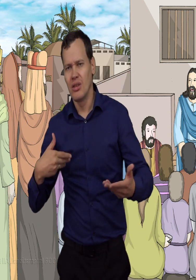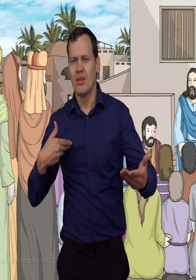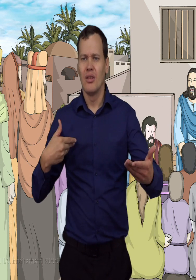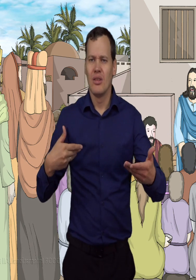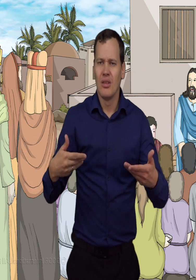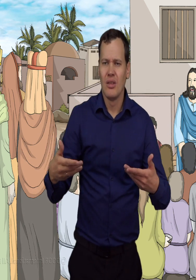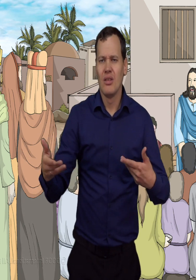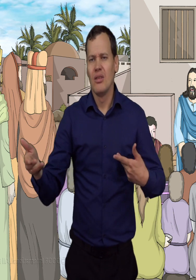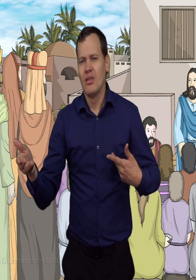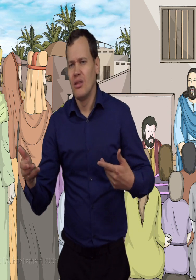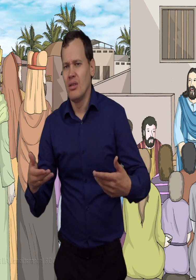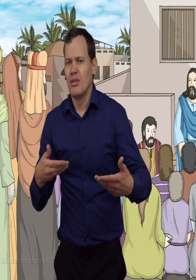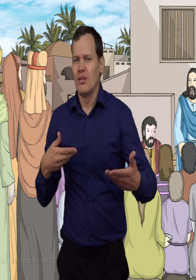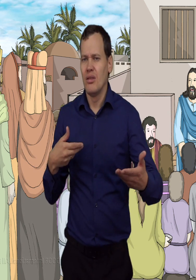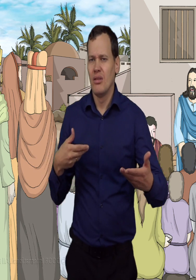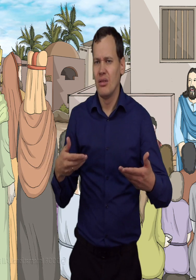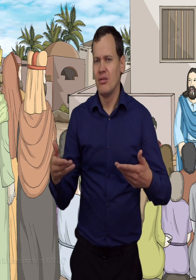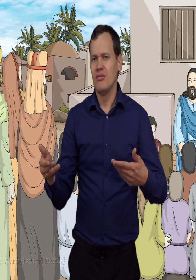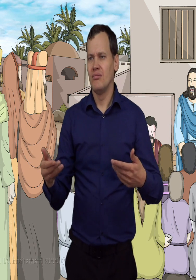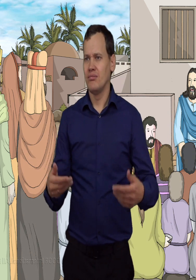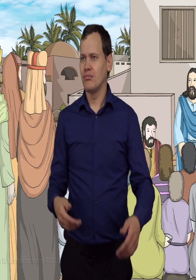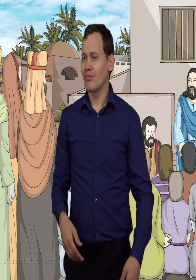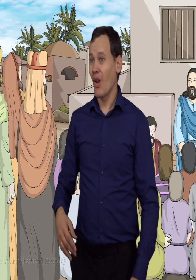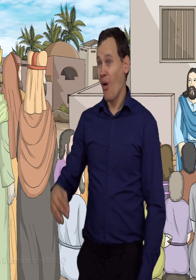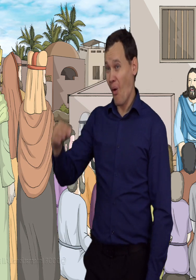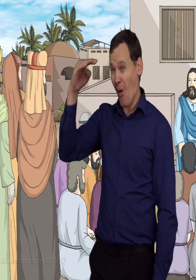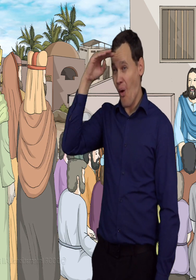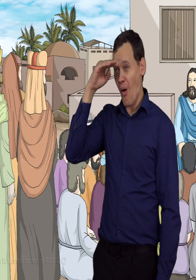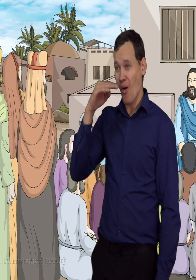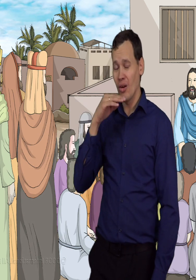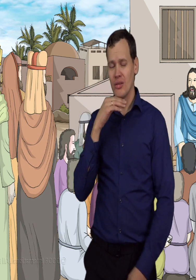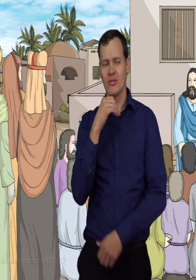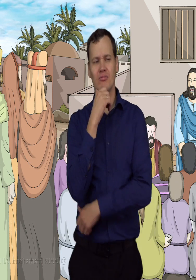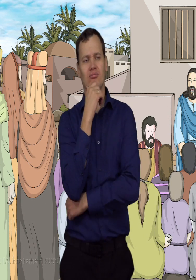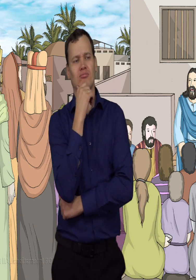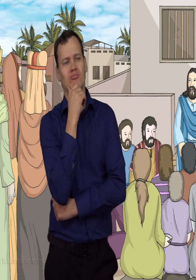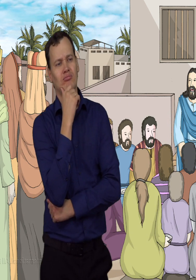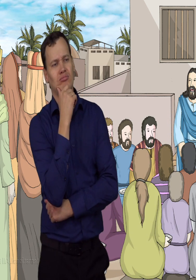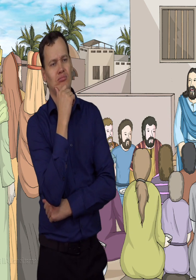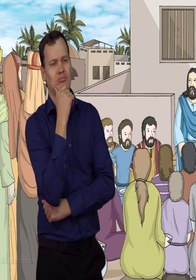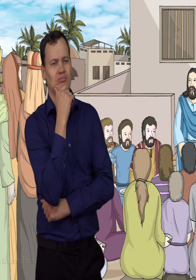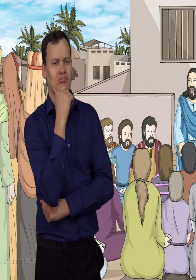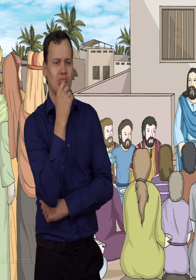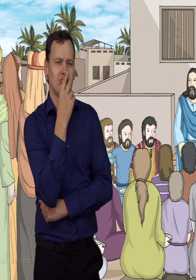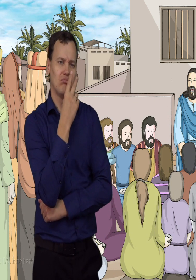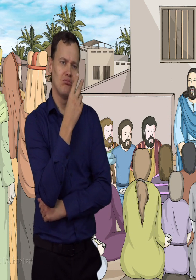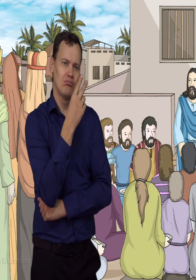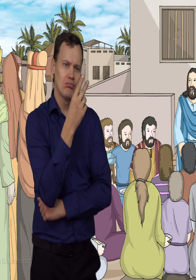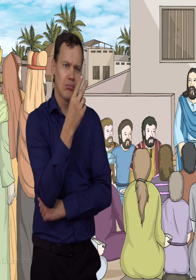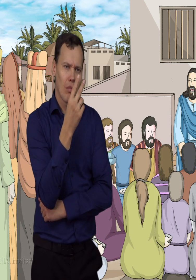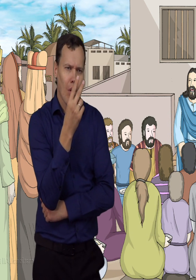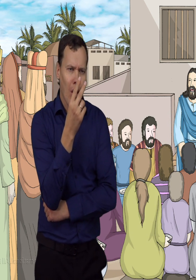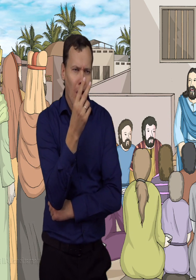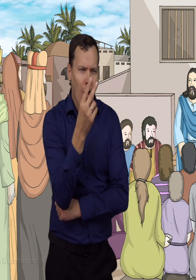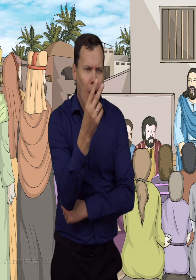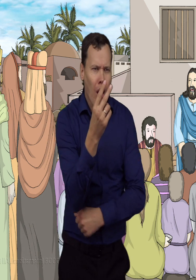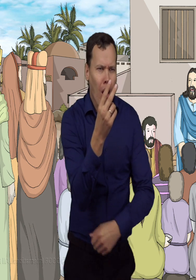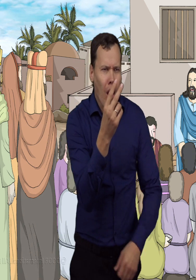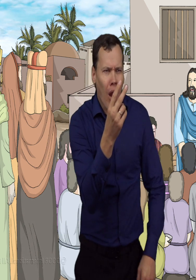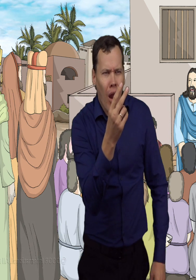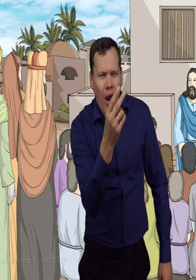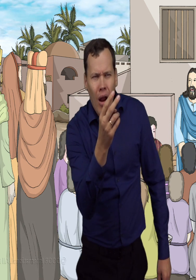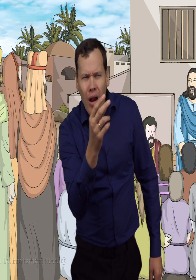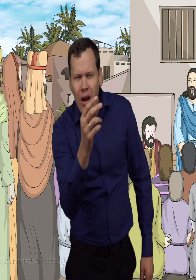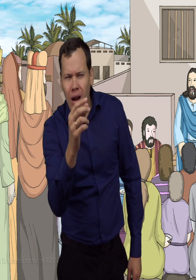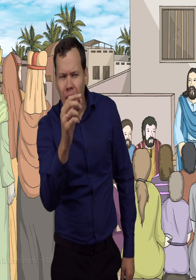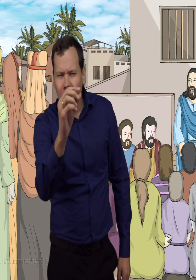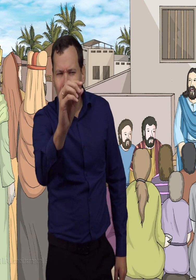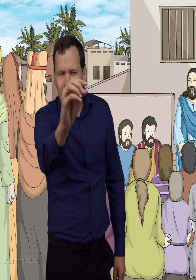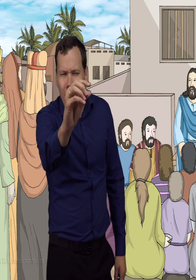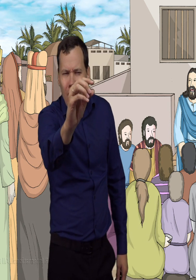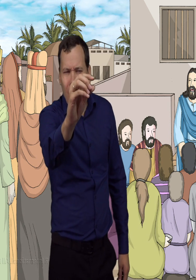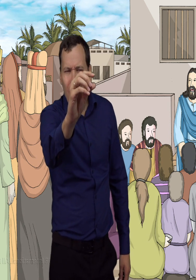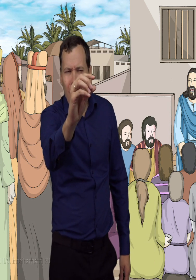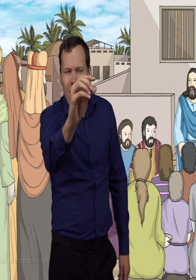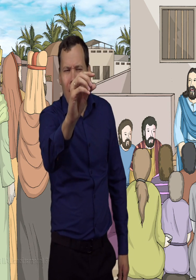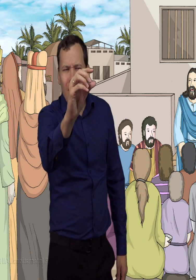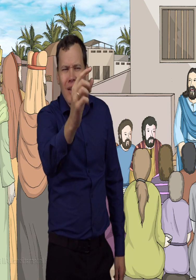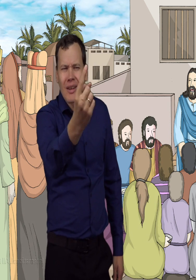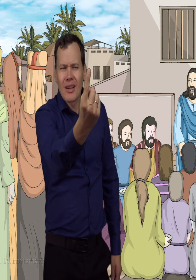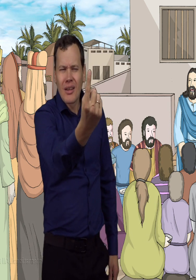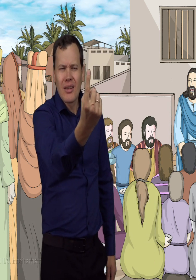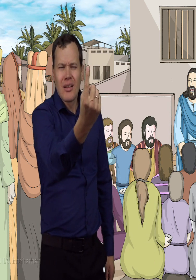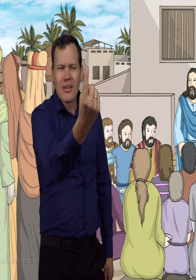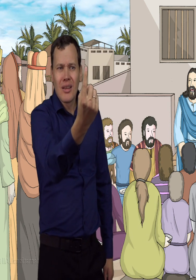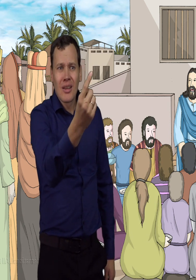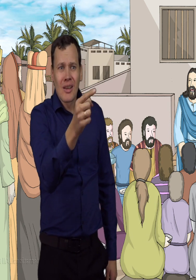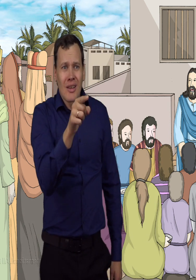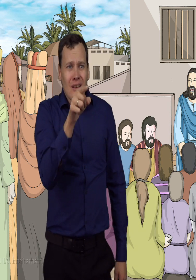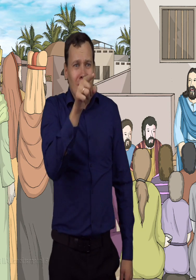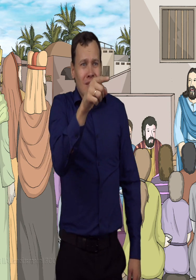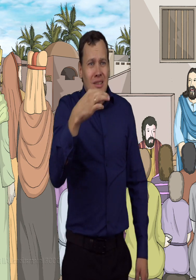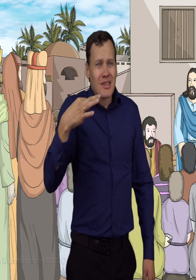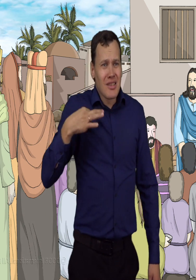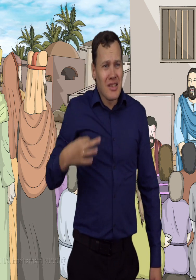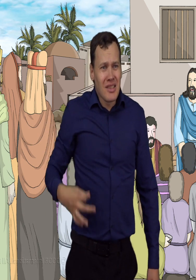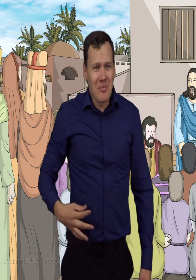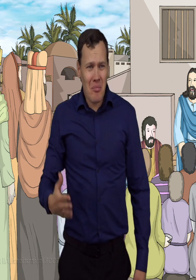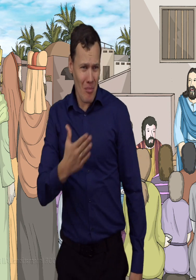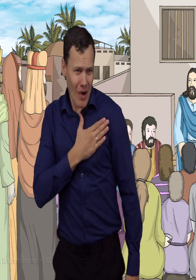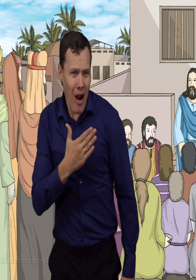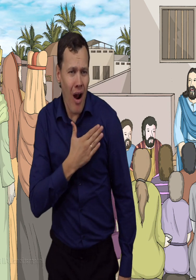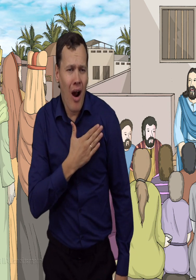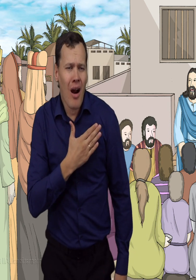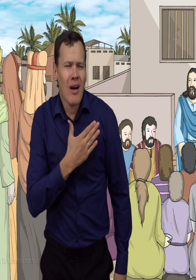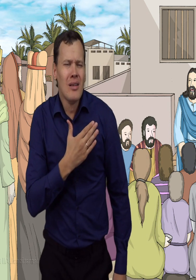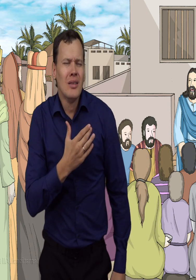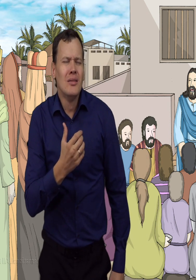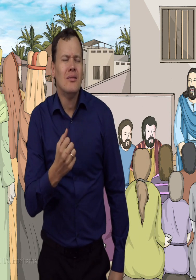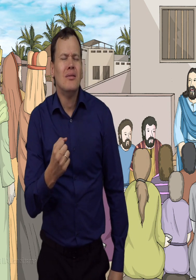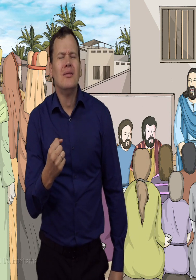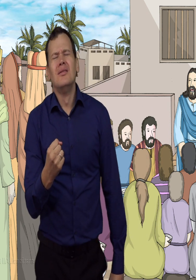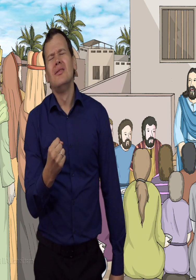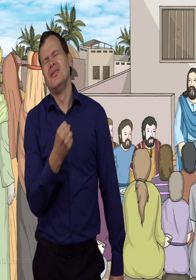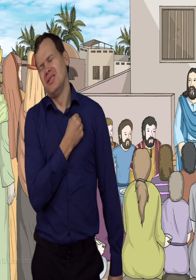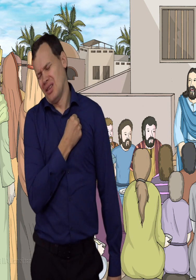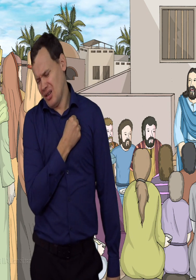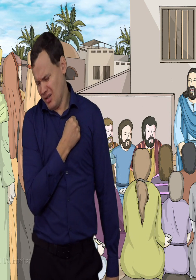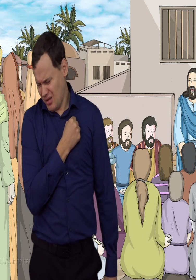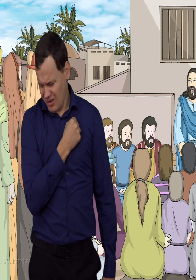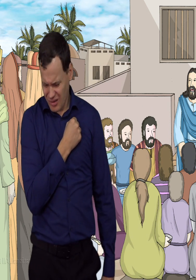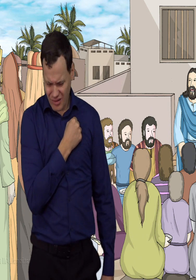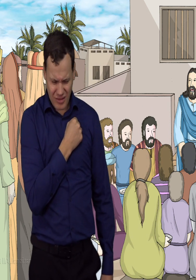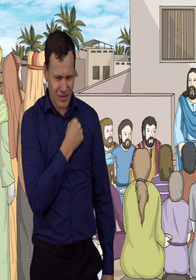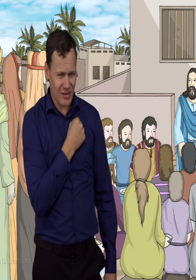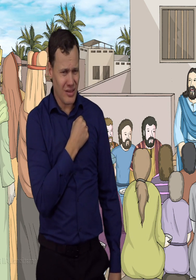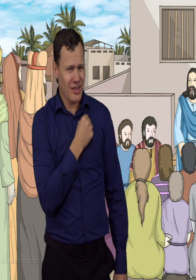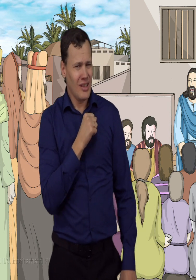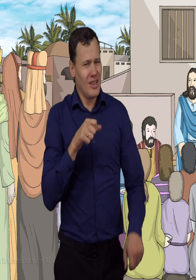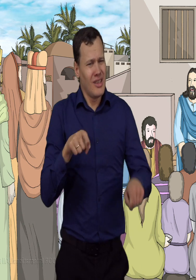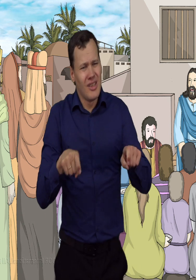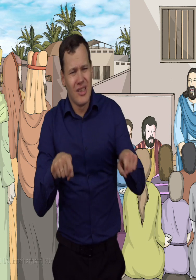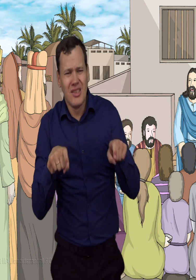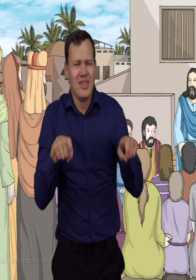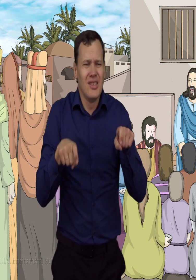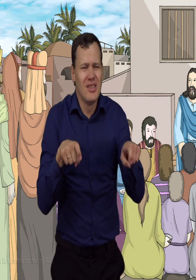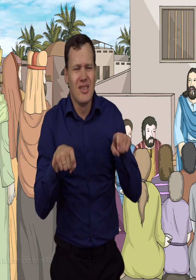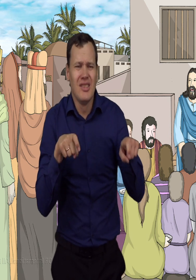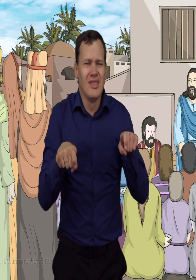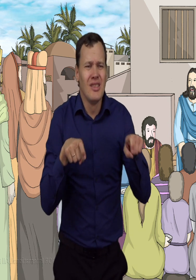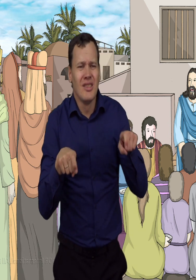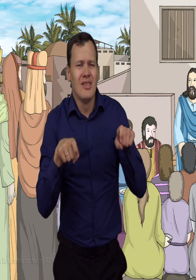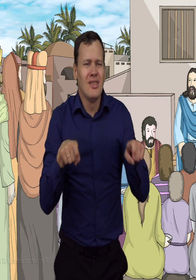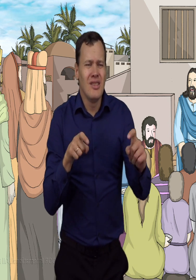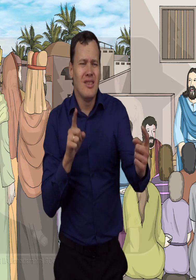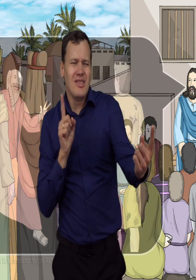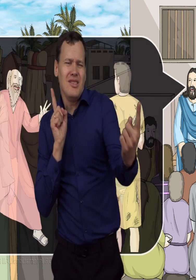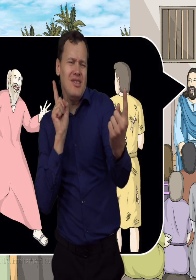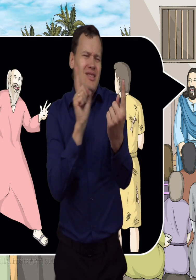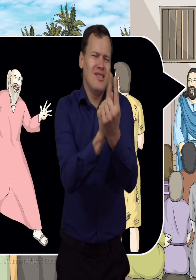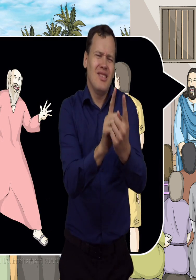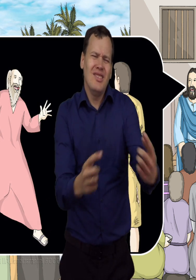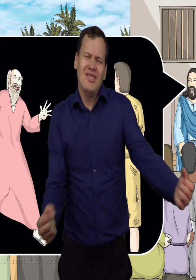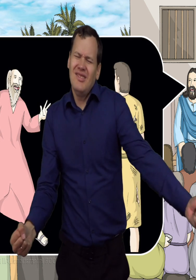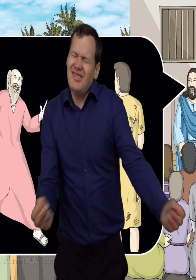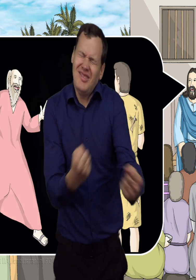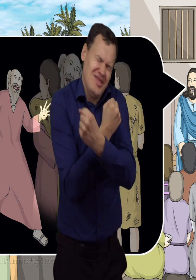But while he was still in the distance, his father saw him and was filled with compassion.